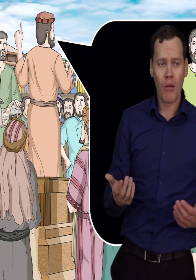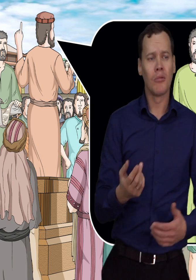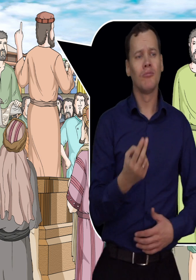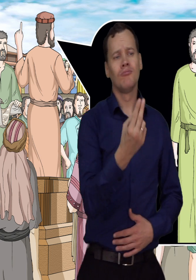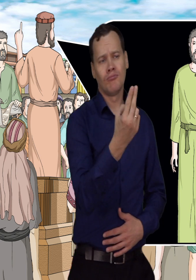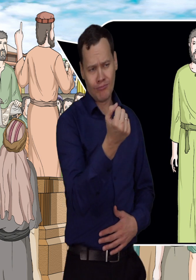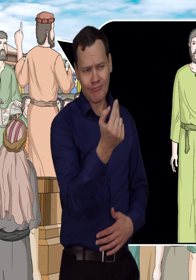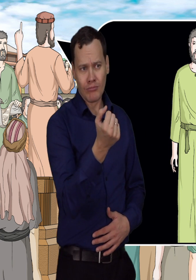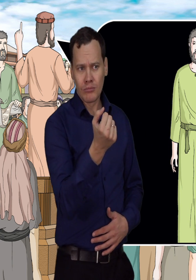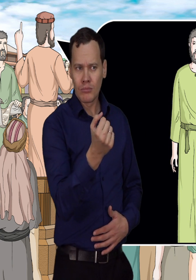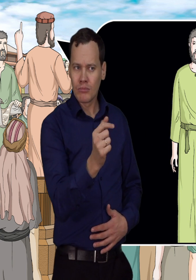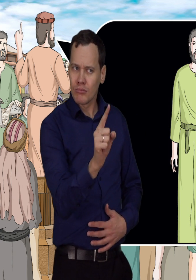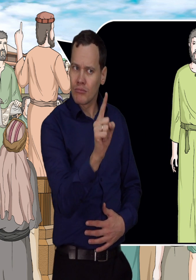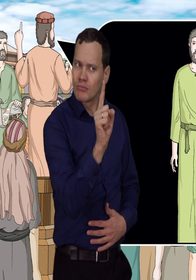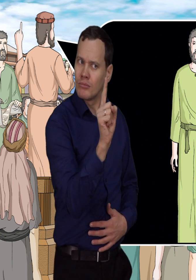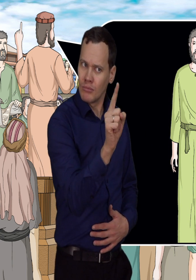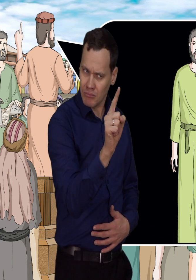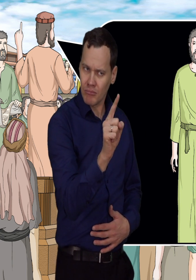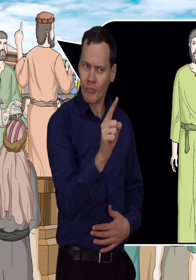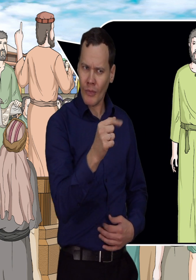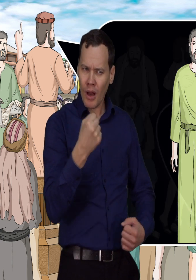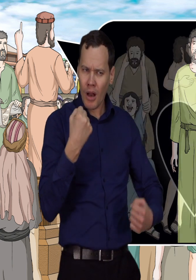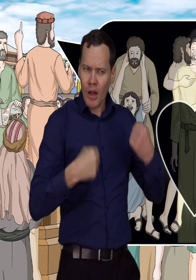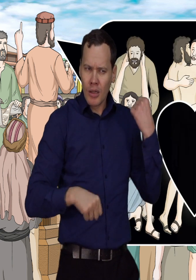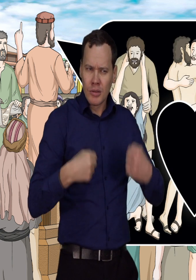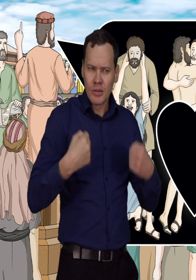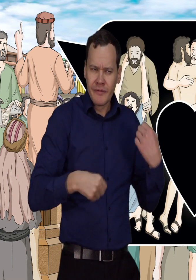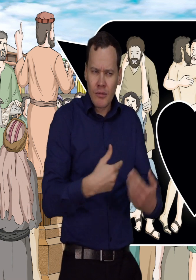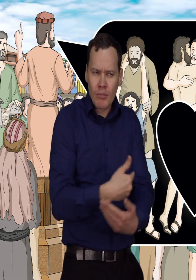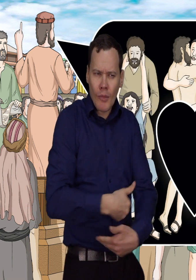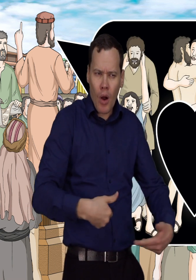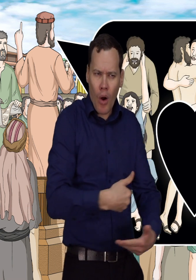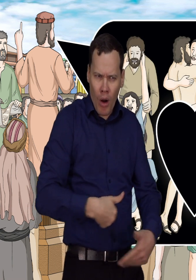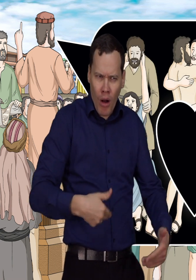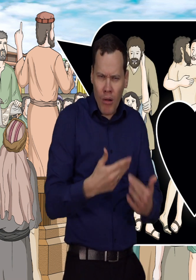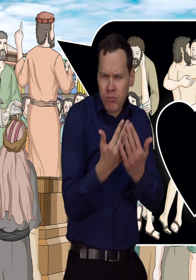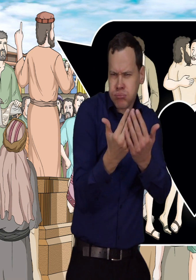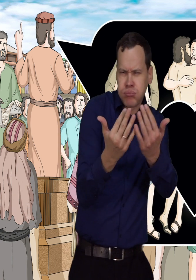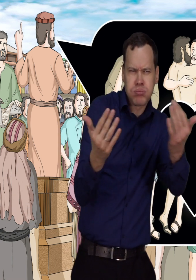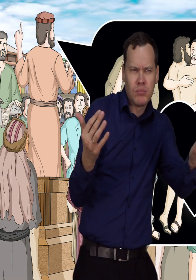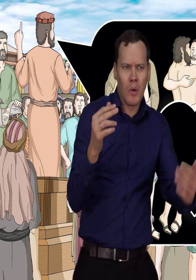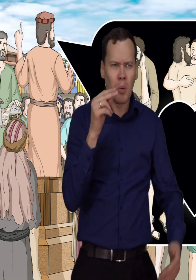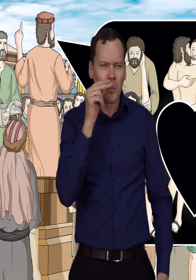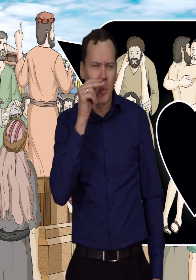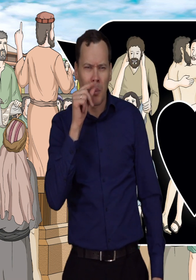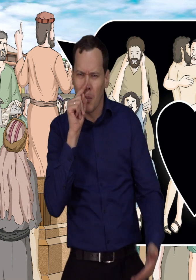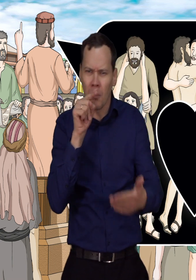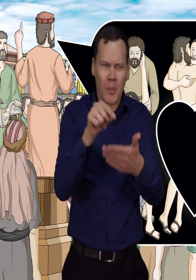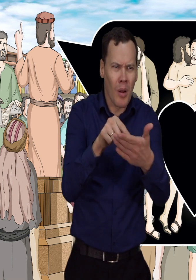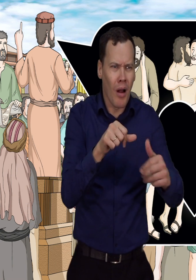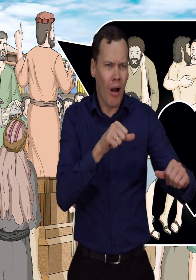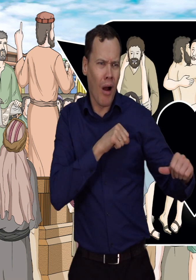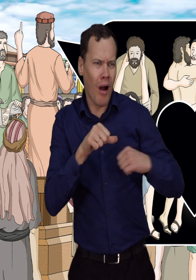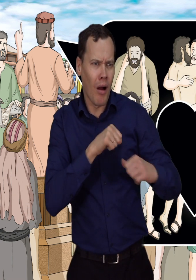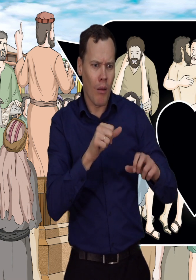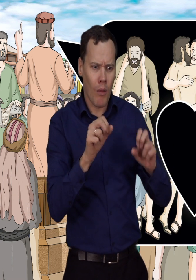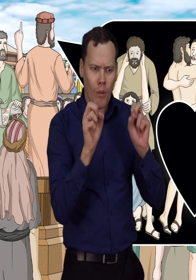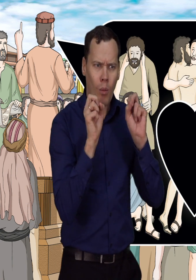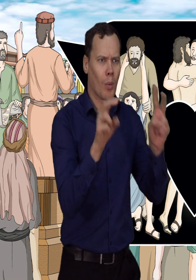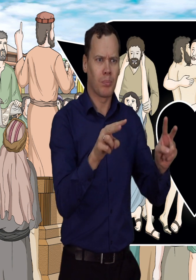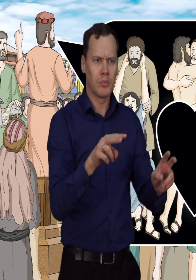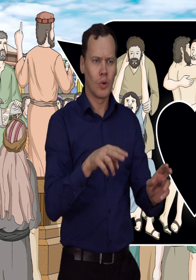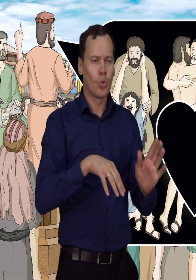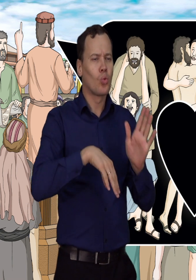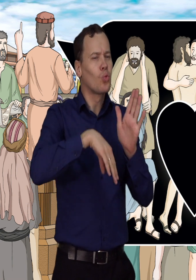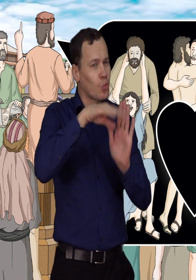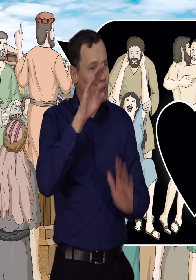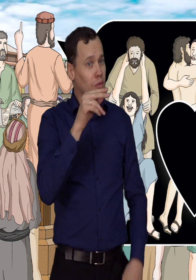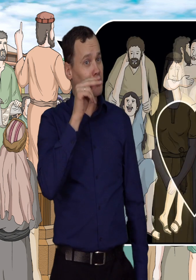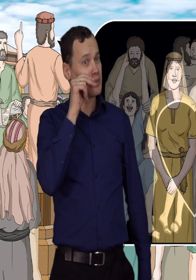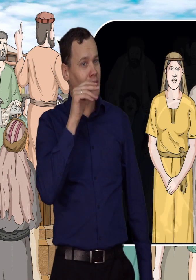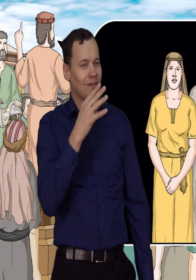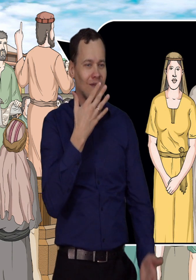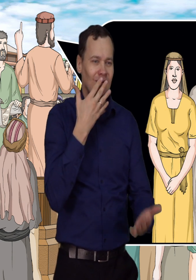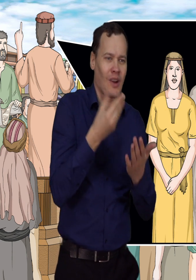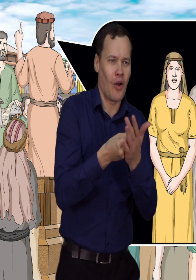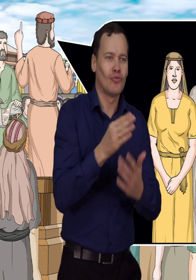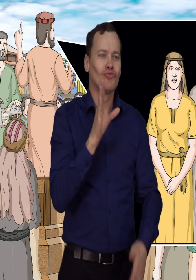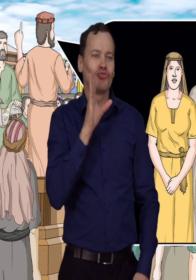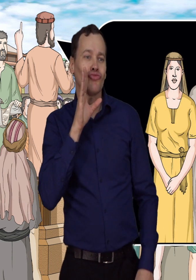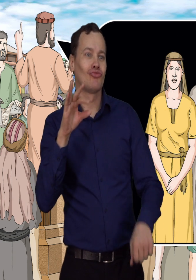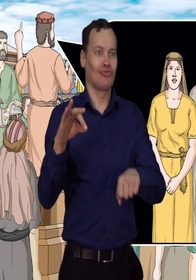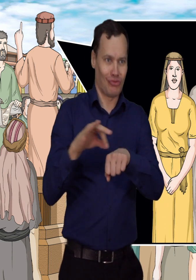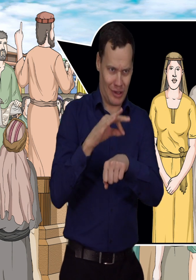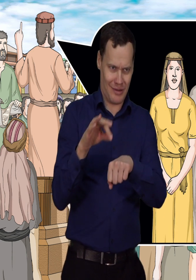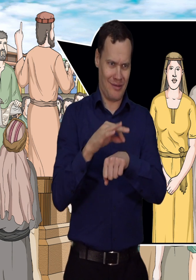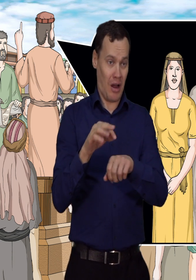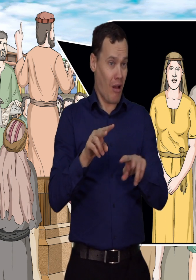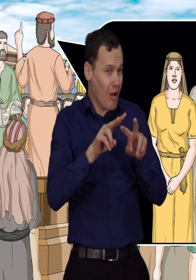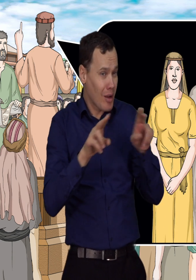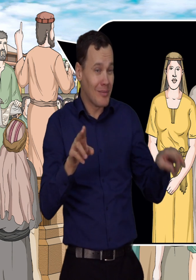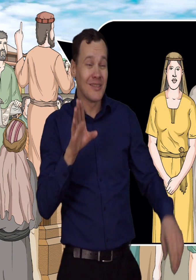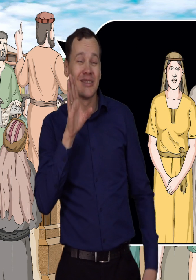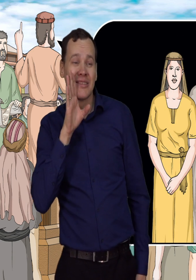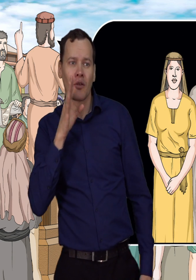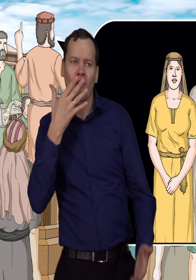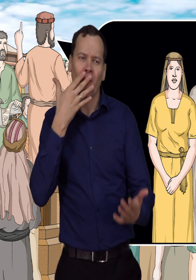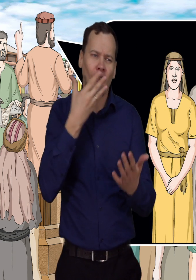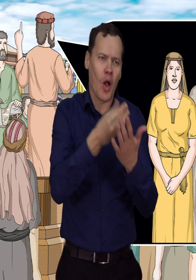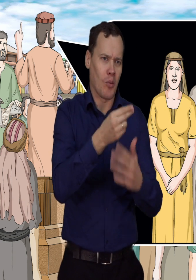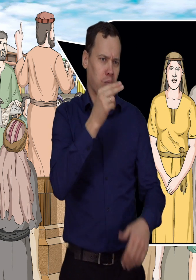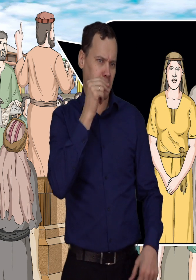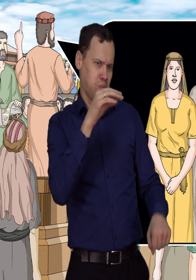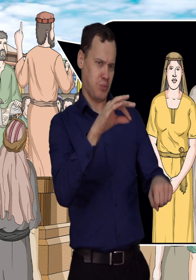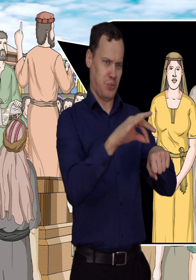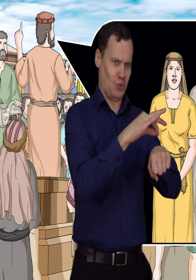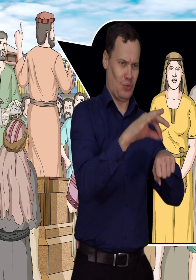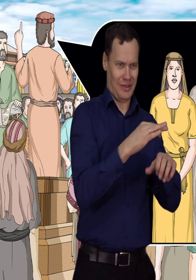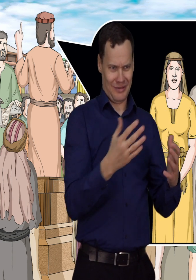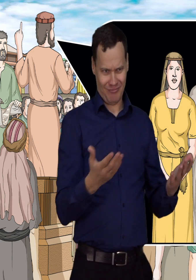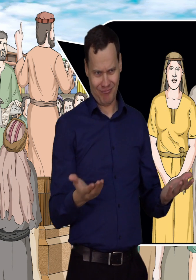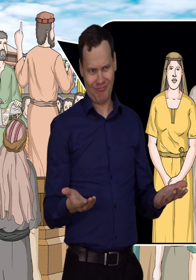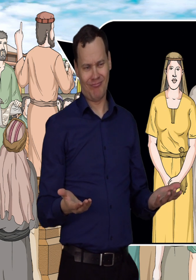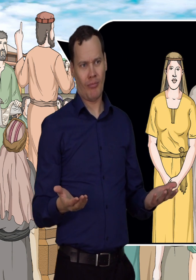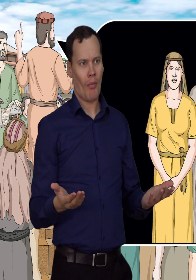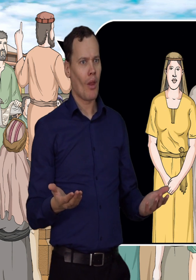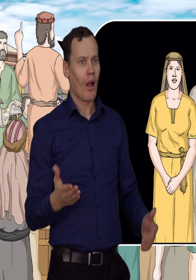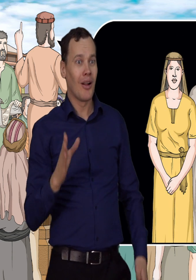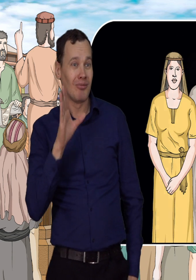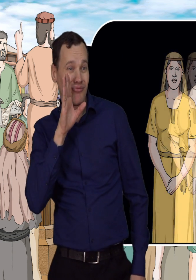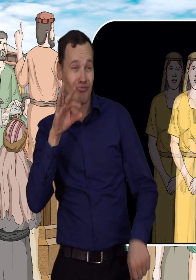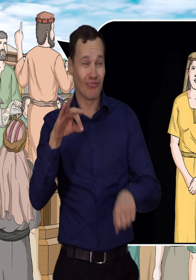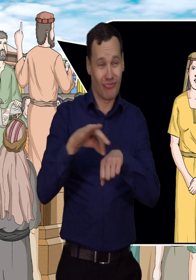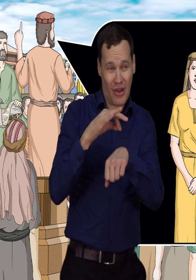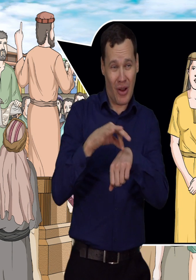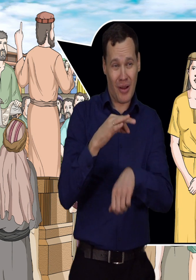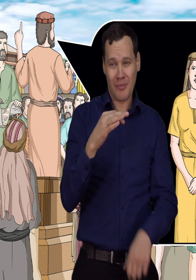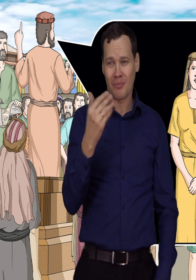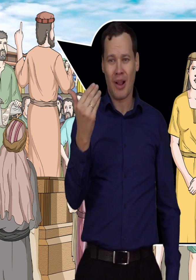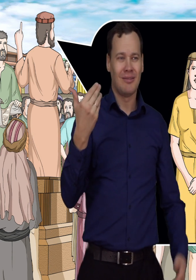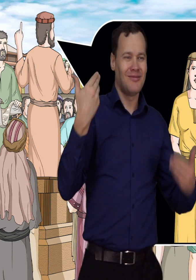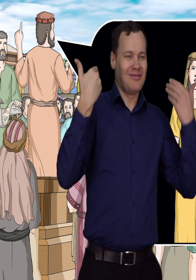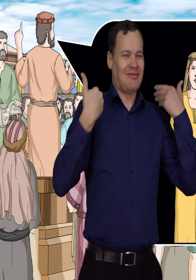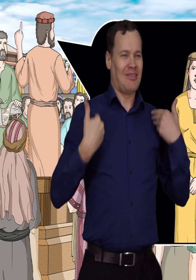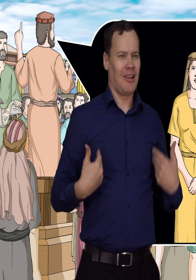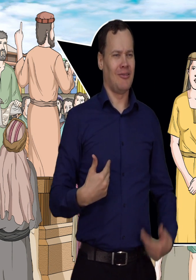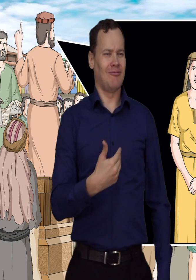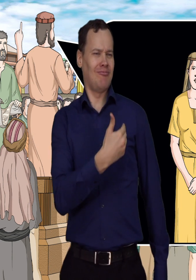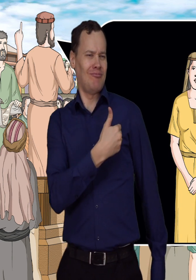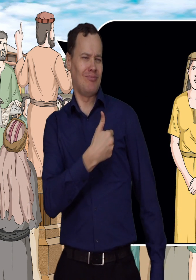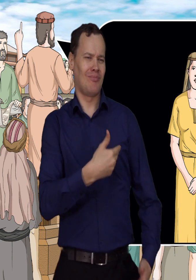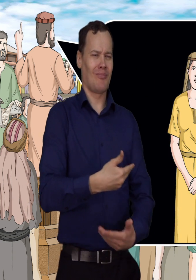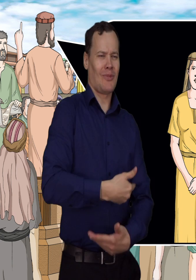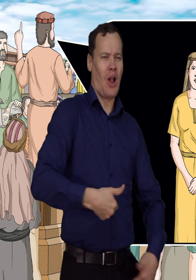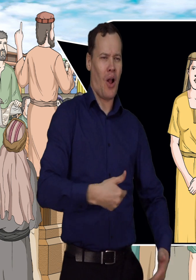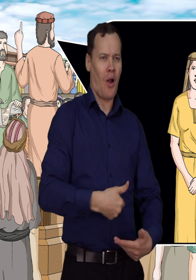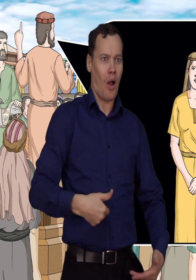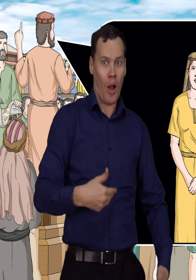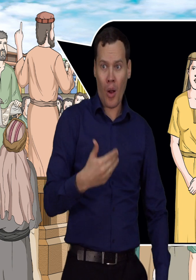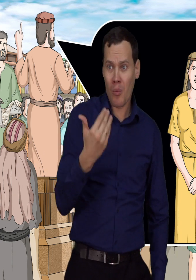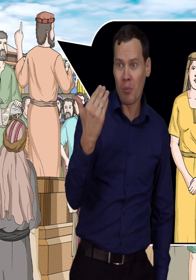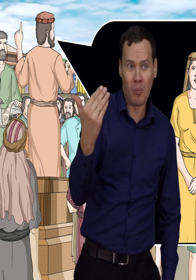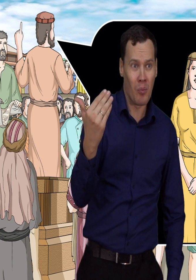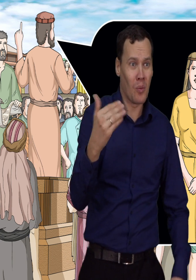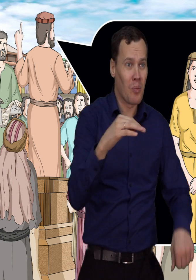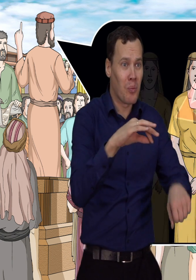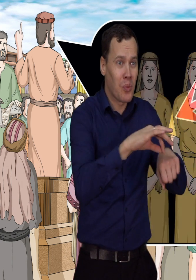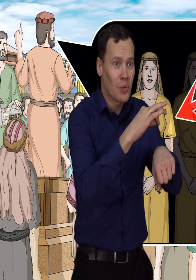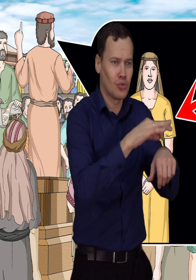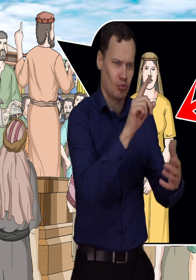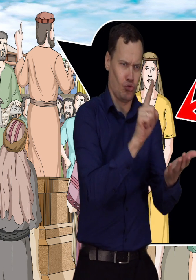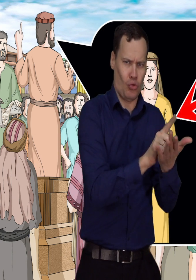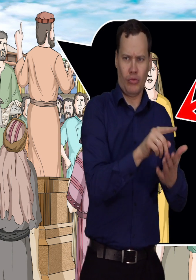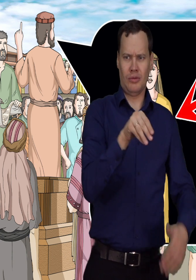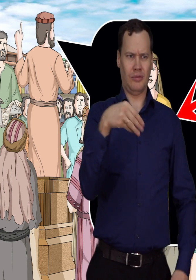But because there is so much sexual immorality, each man should have his own wife, and each woman her own husband.